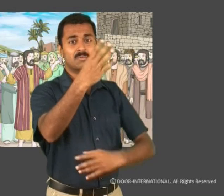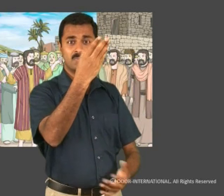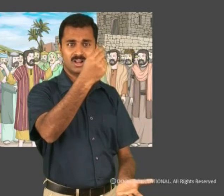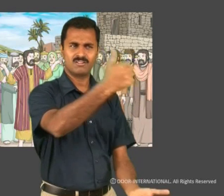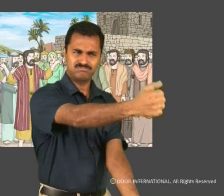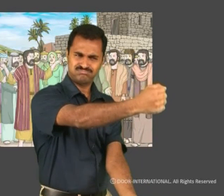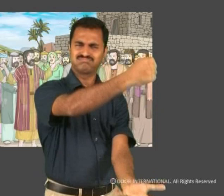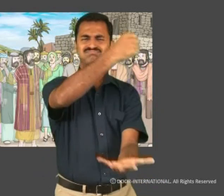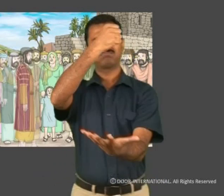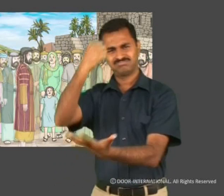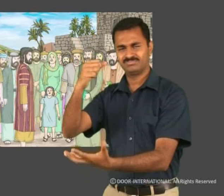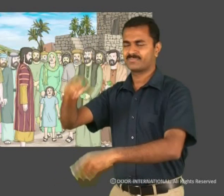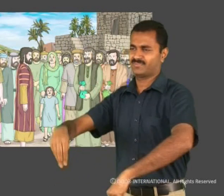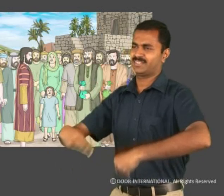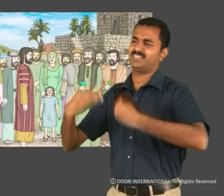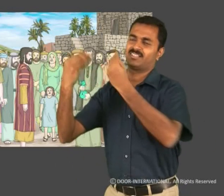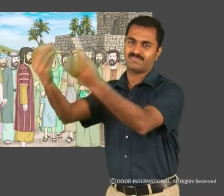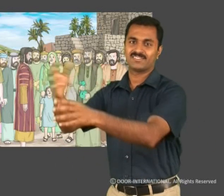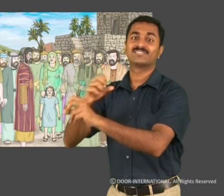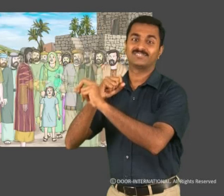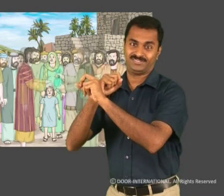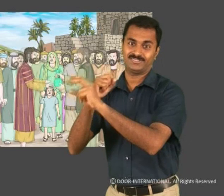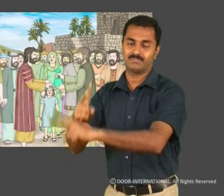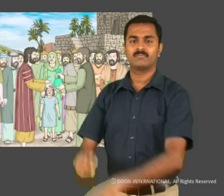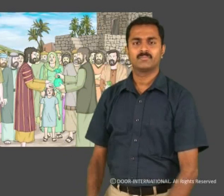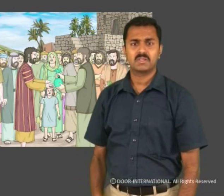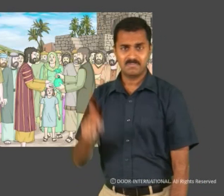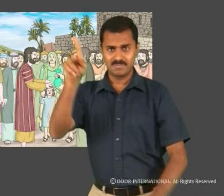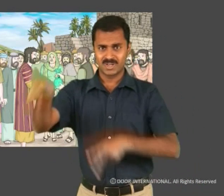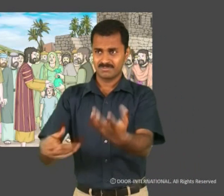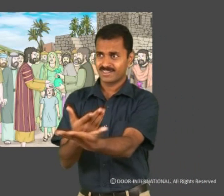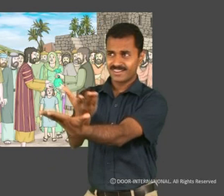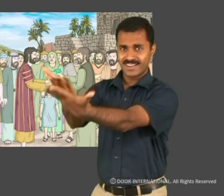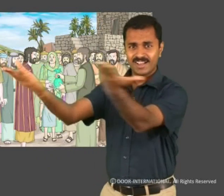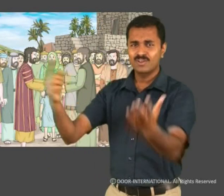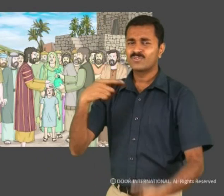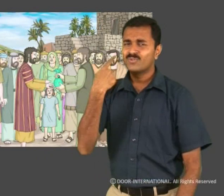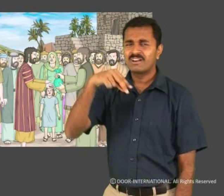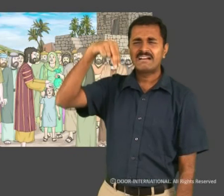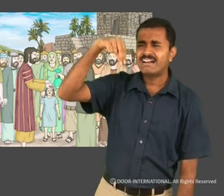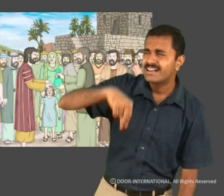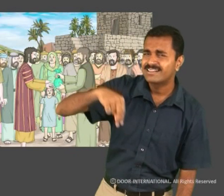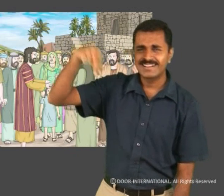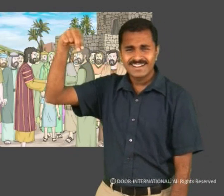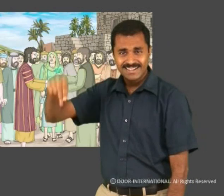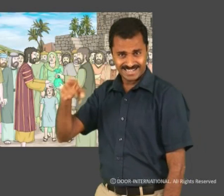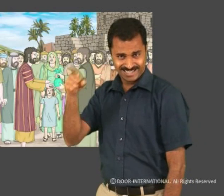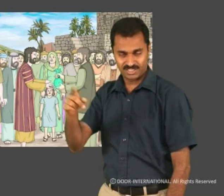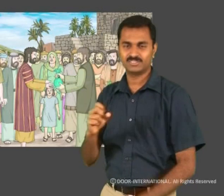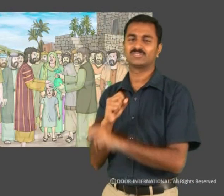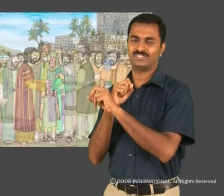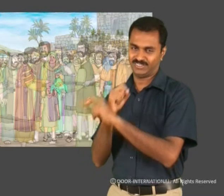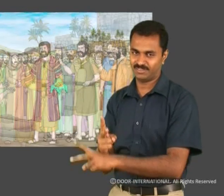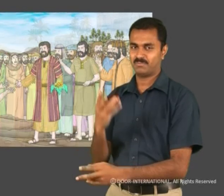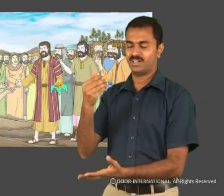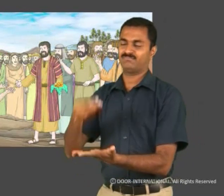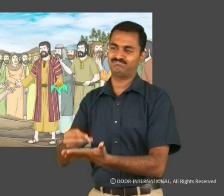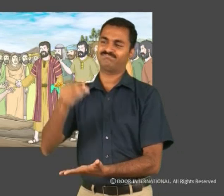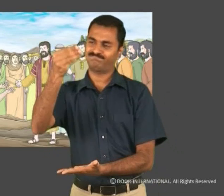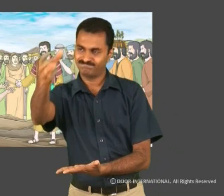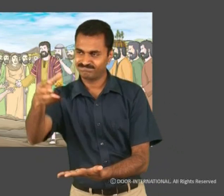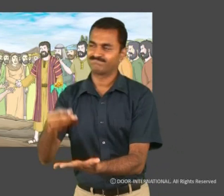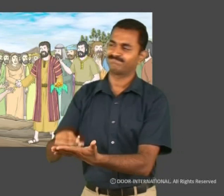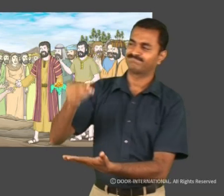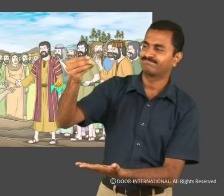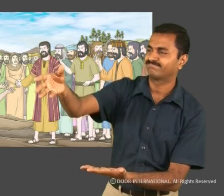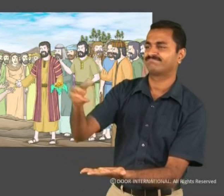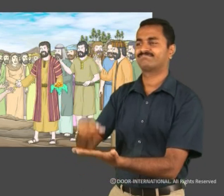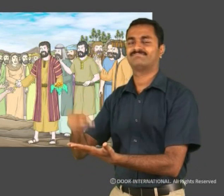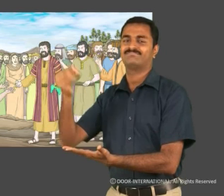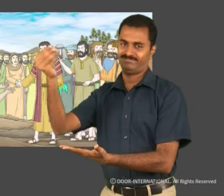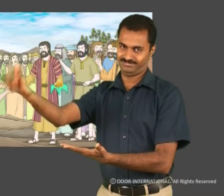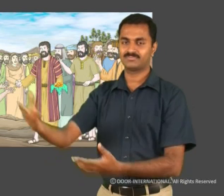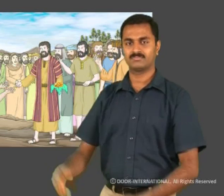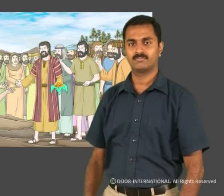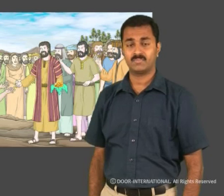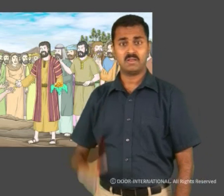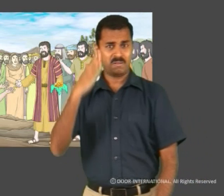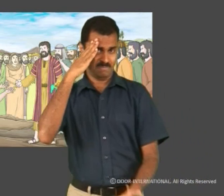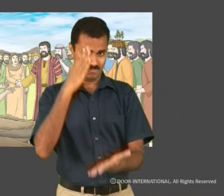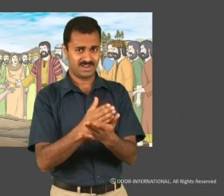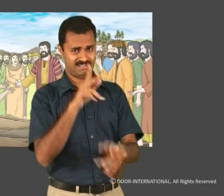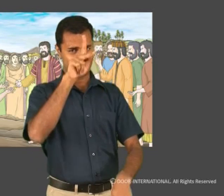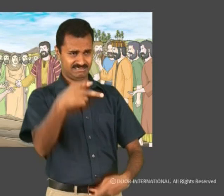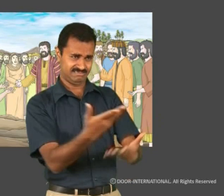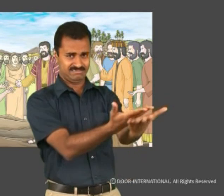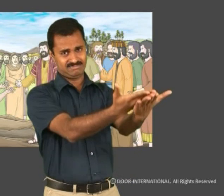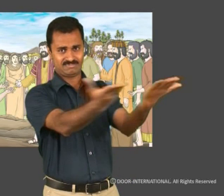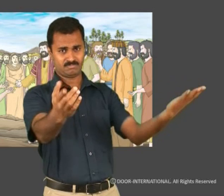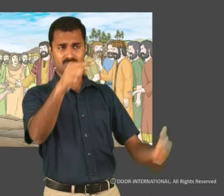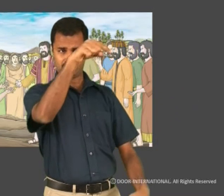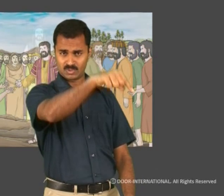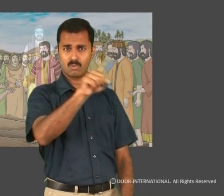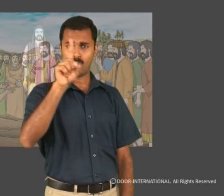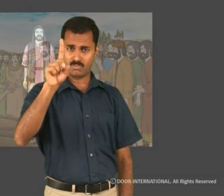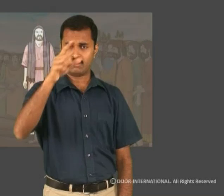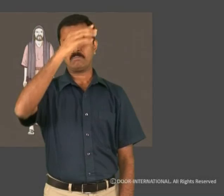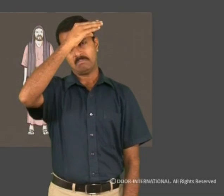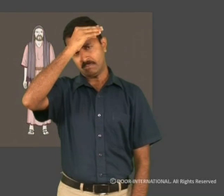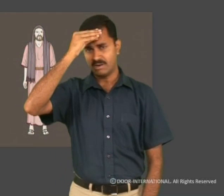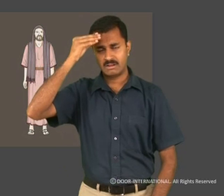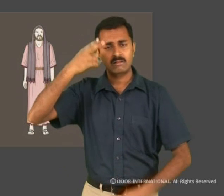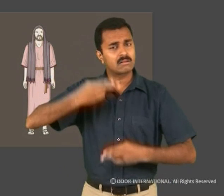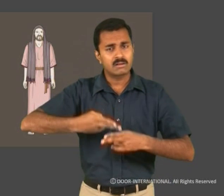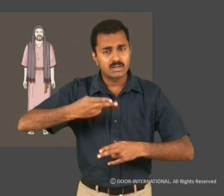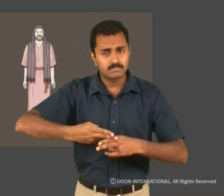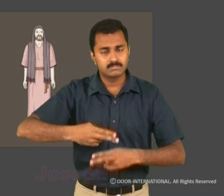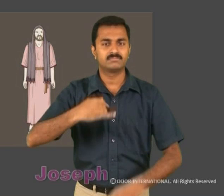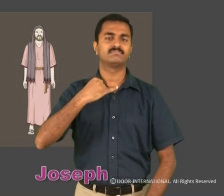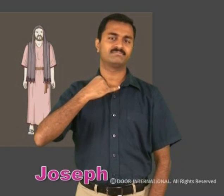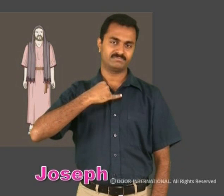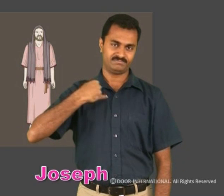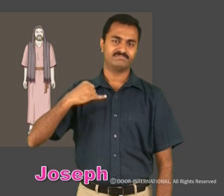There were no needy ones among them, because those who owned lands or houses would sell their property, bring the proceeds from the sales, and lay them at the apostles’ feet for distribution to anyone as he had need.